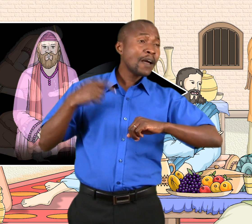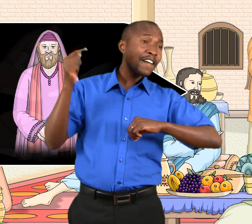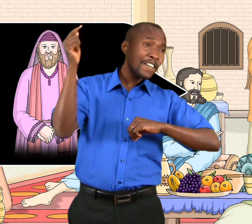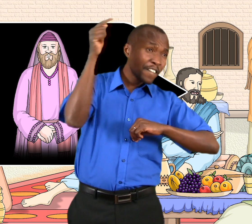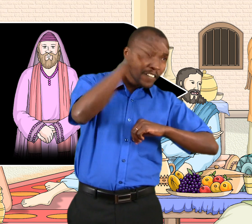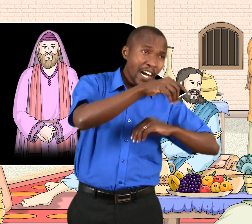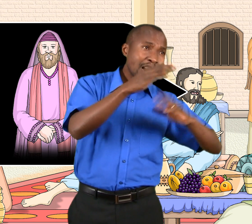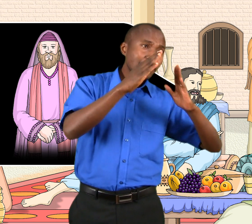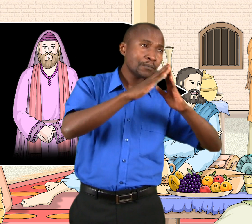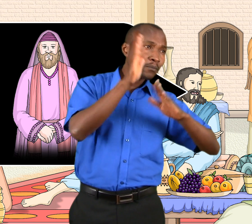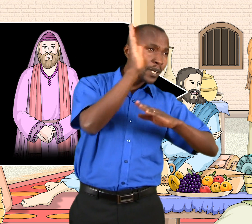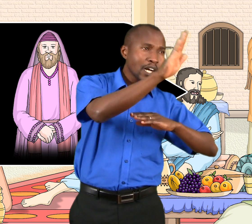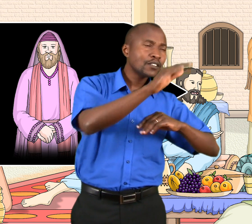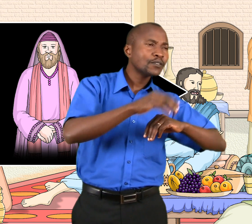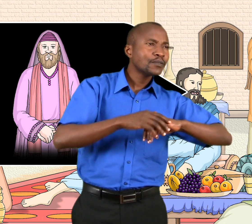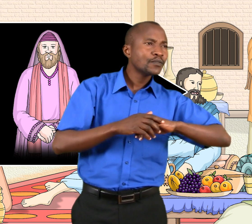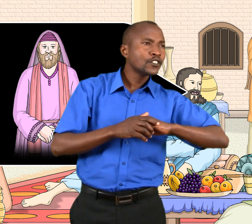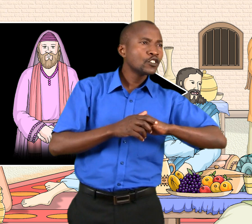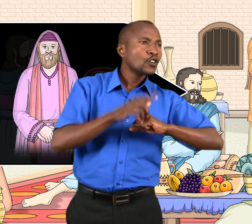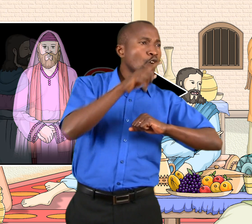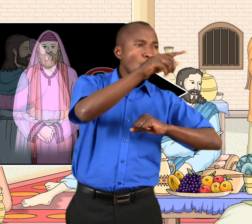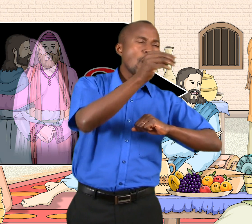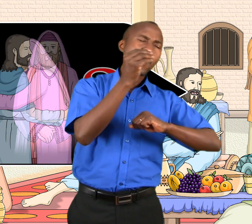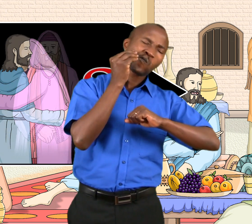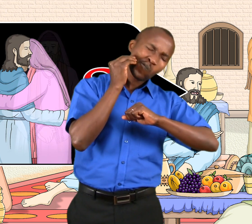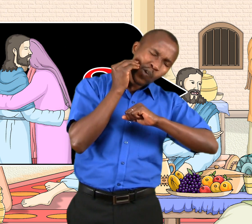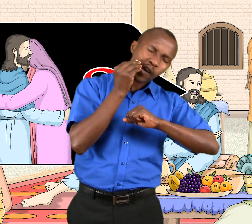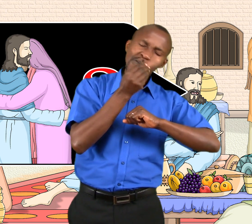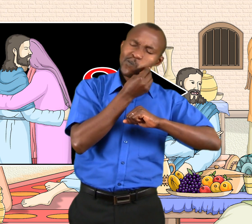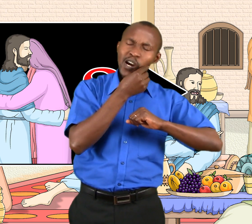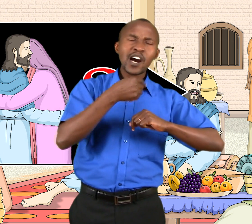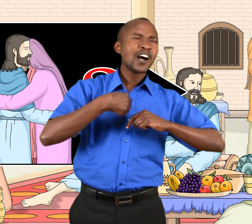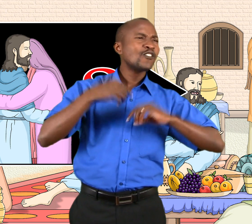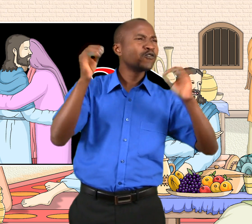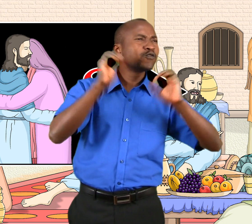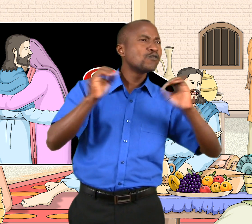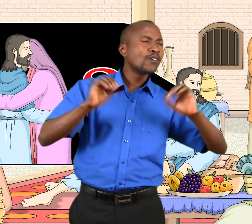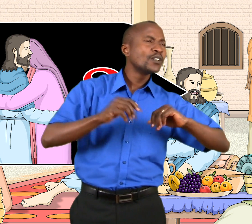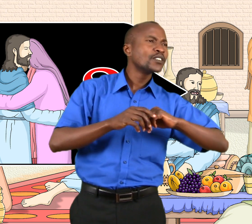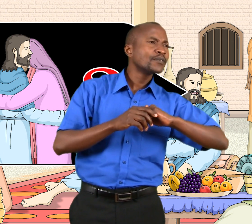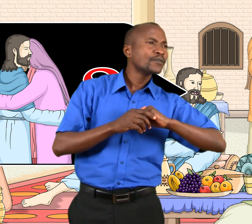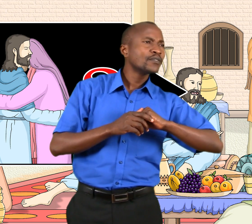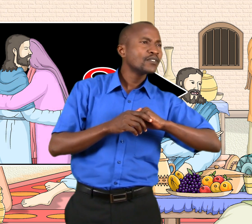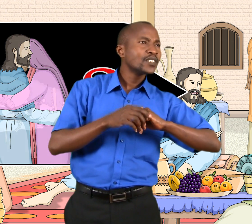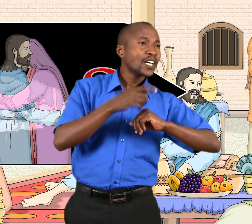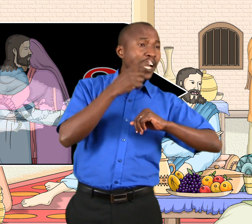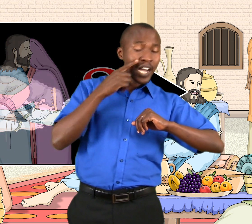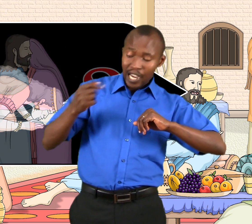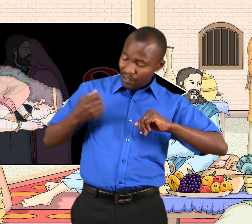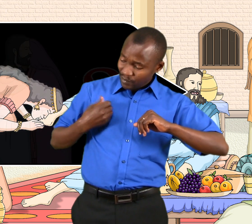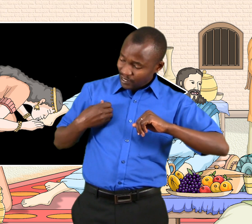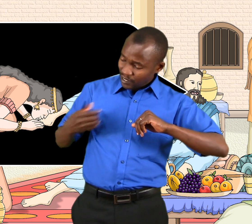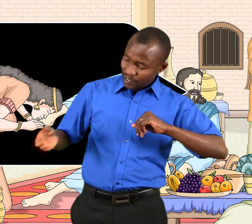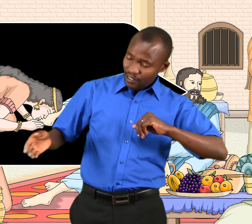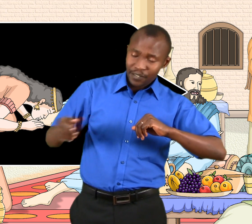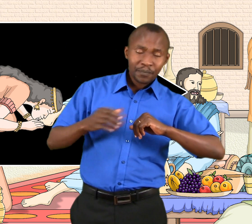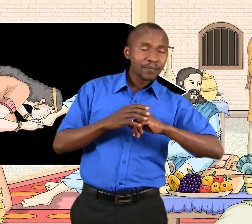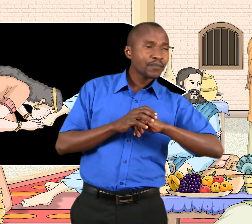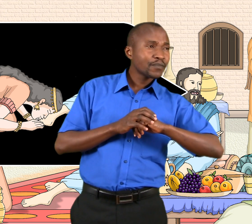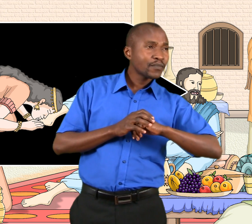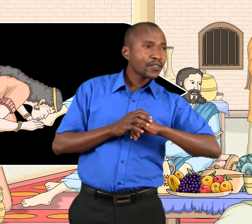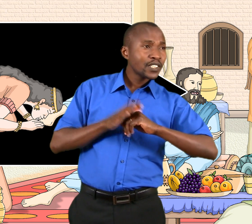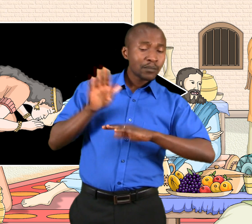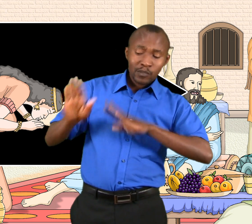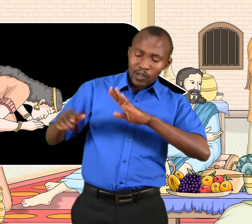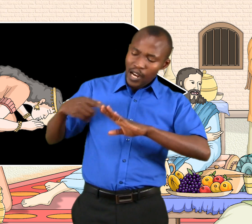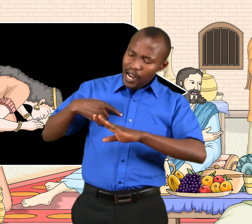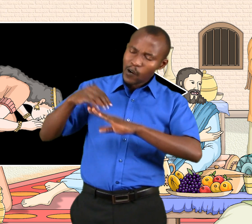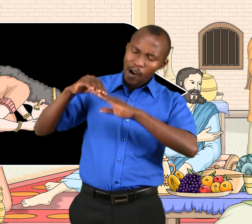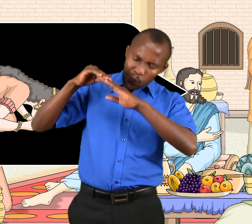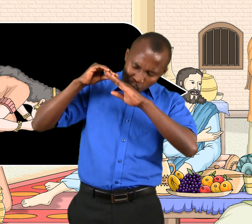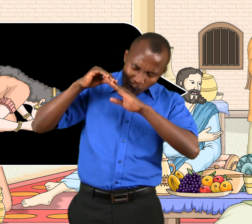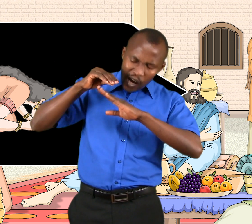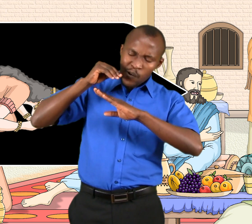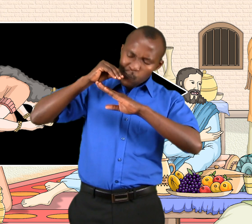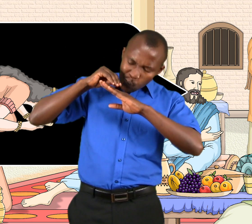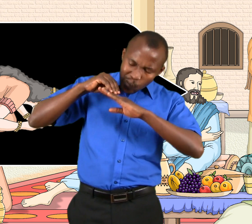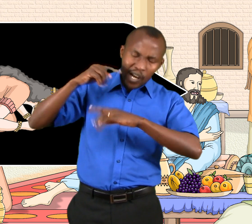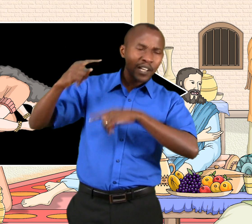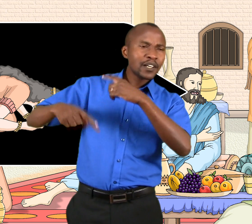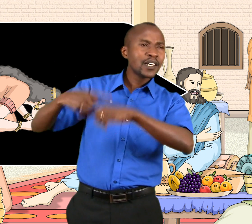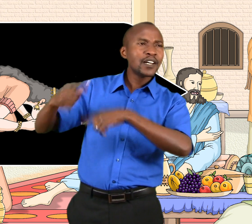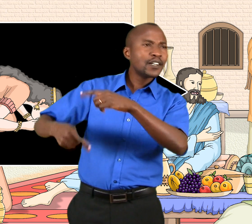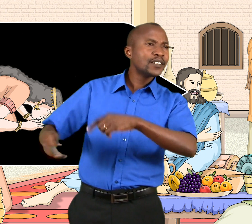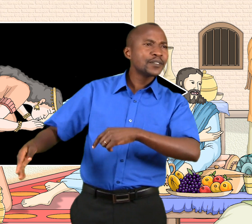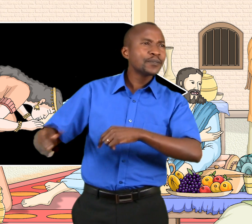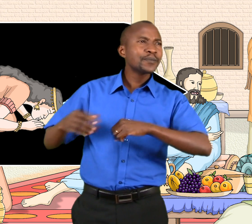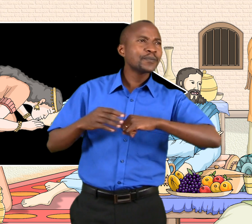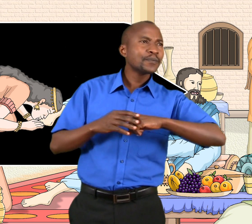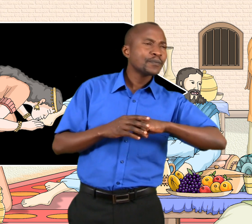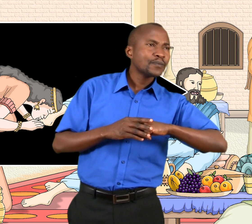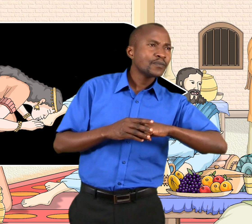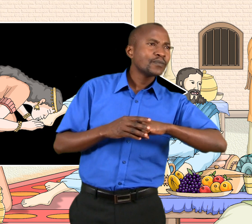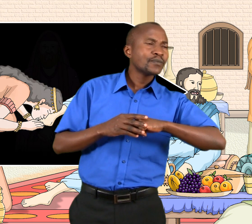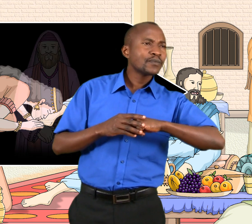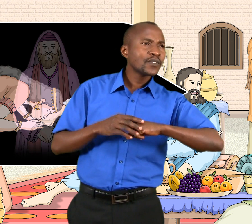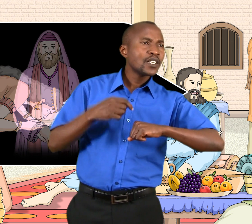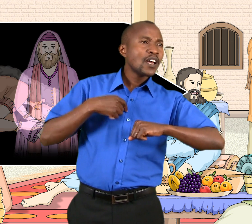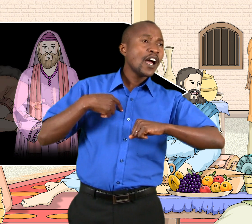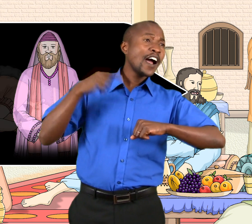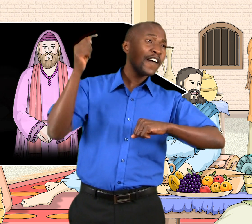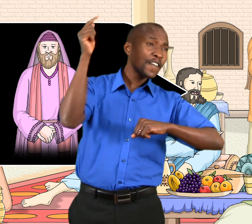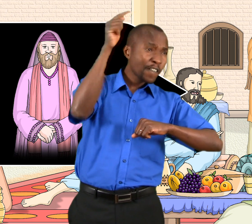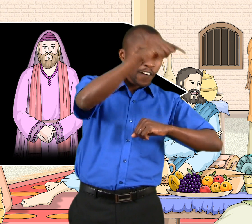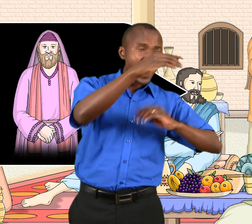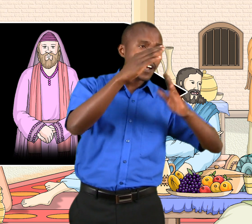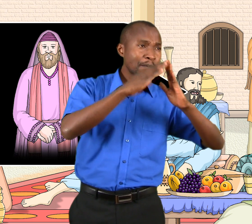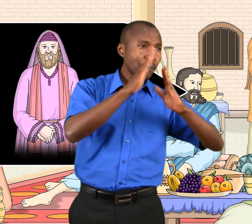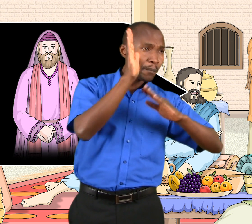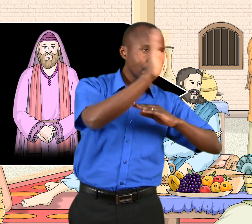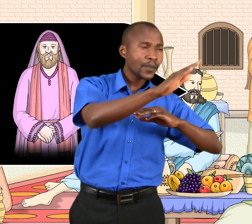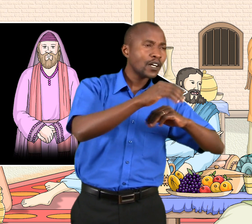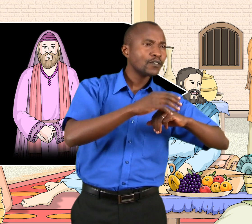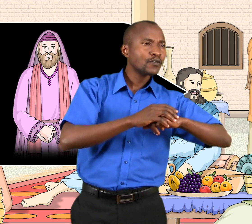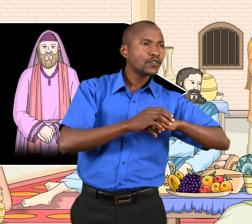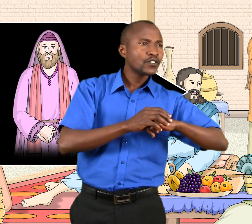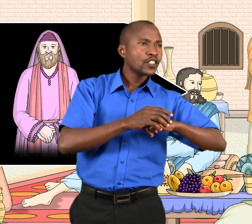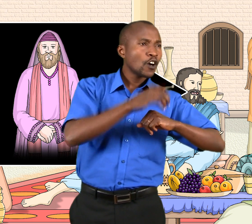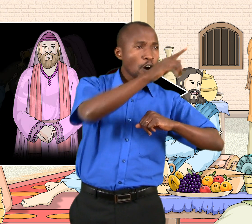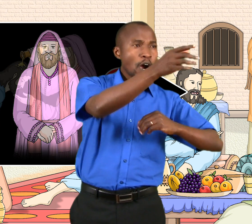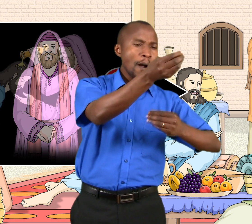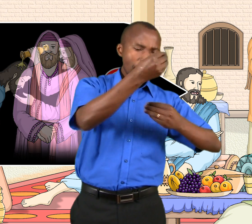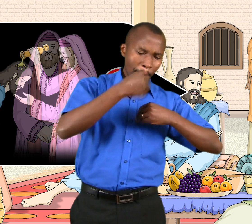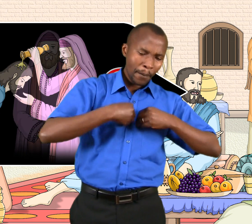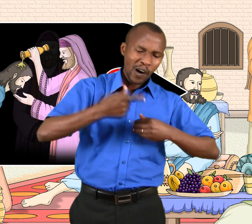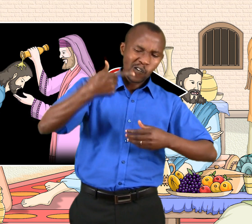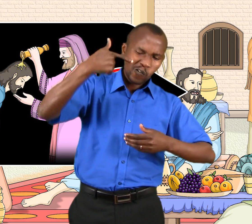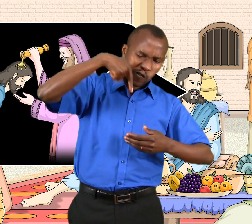You did not greet Me with a kiss, but she has not stopped kissing My feet since I arrived.